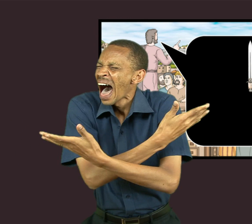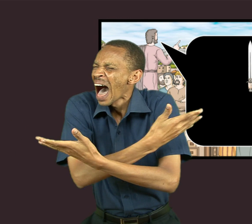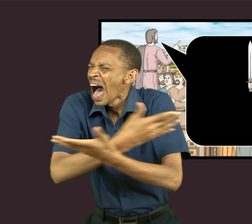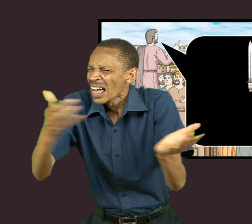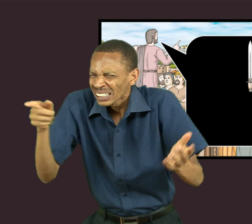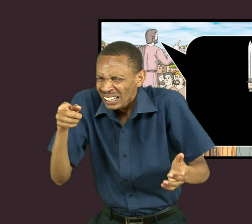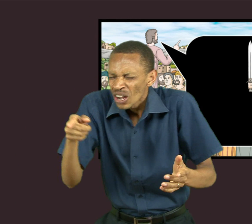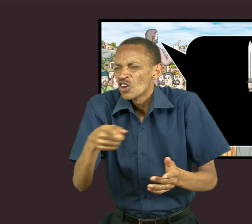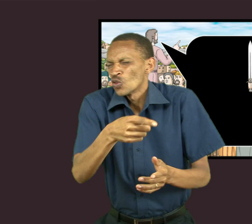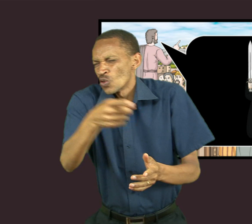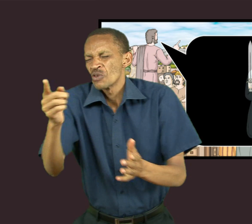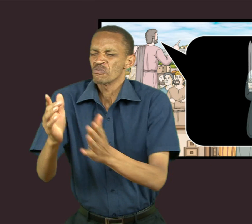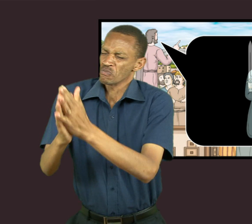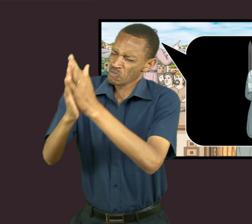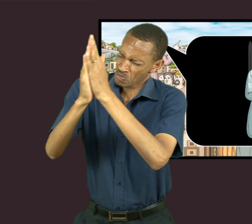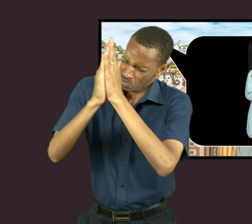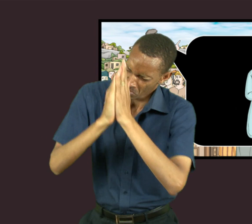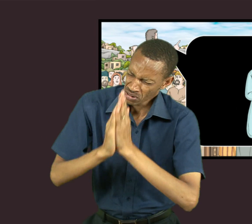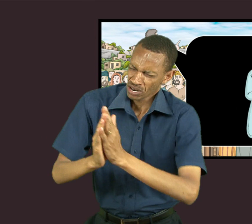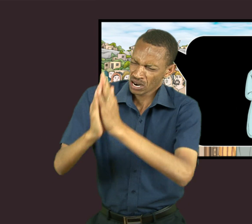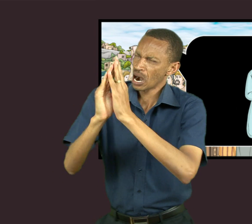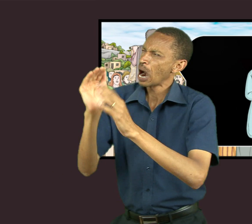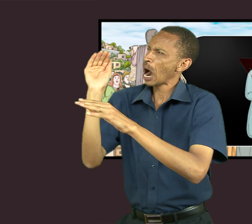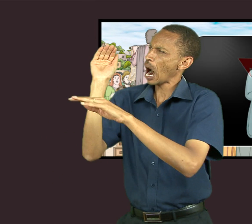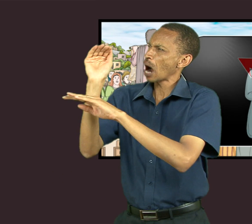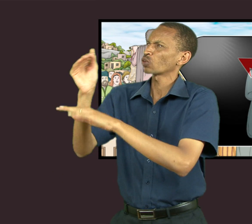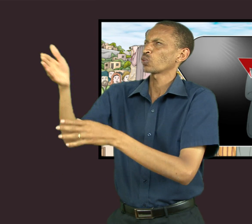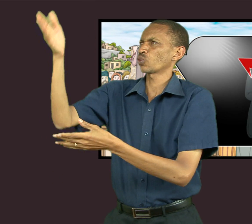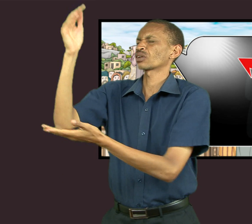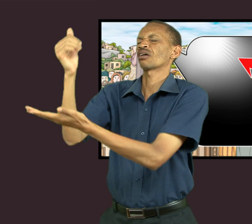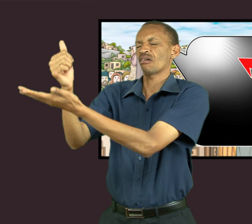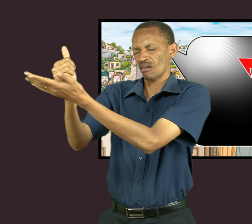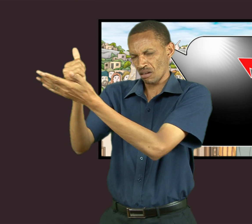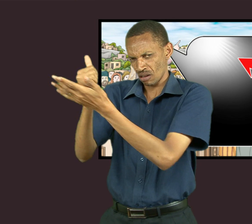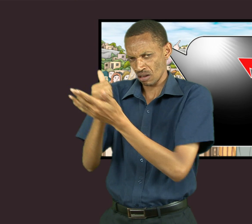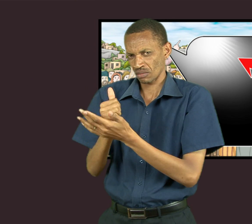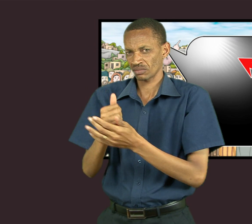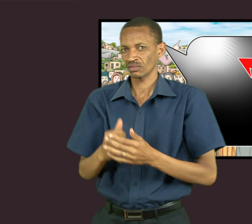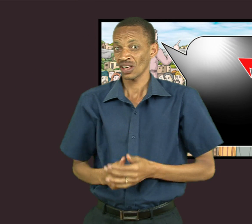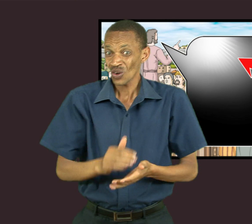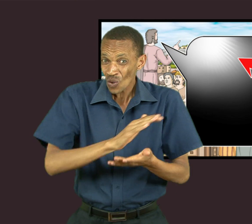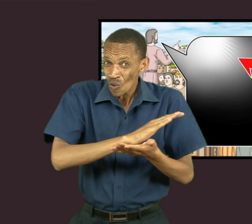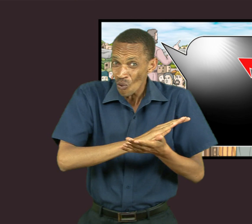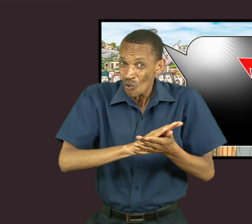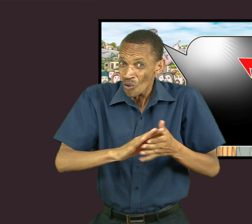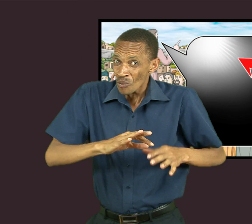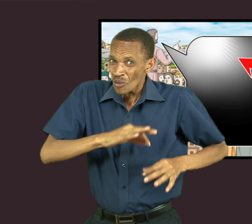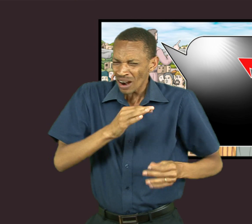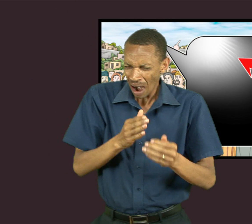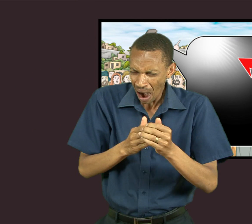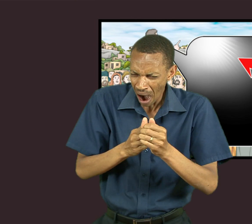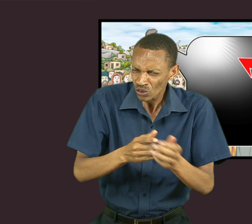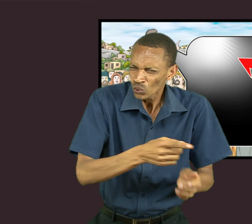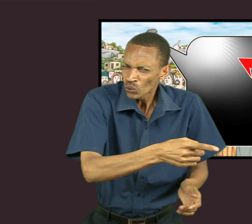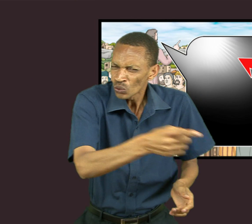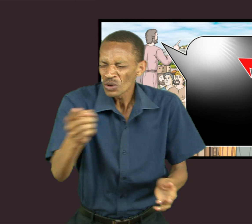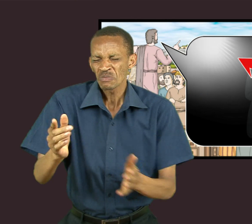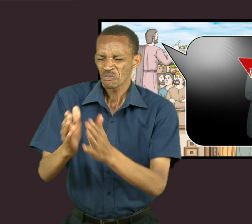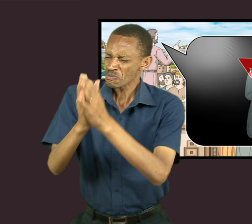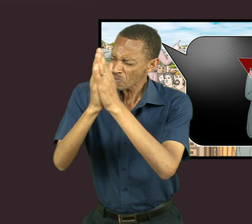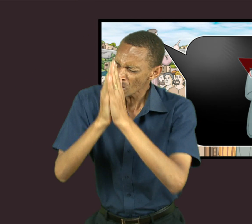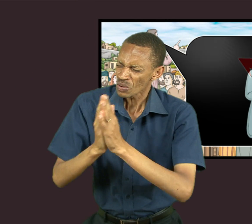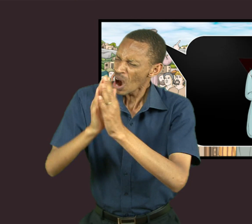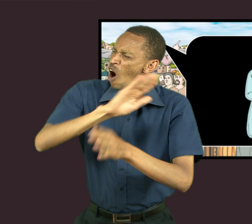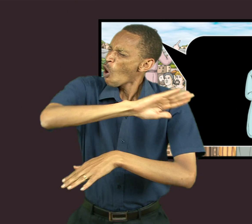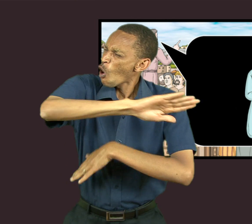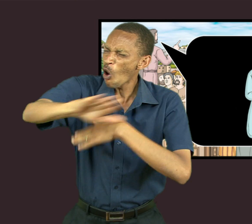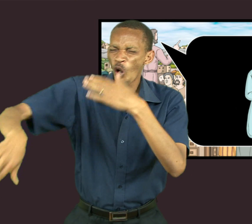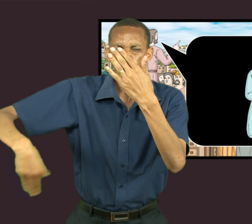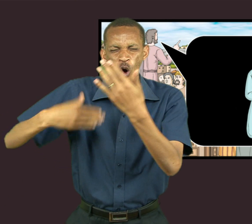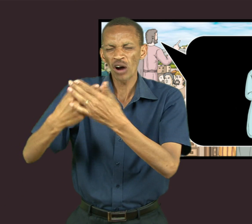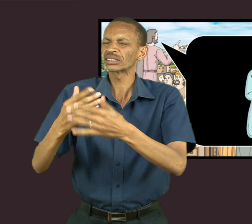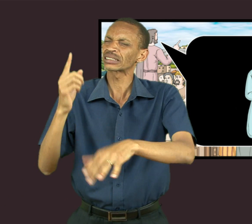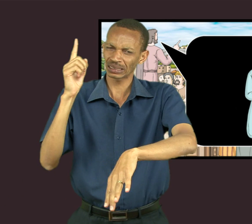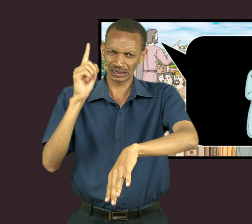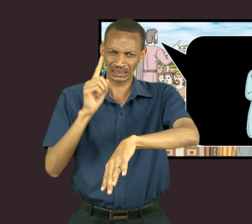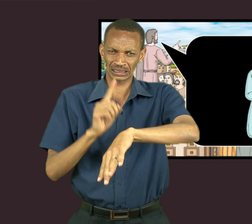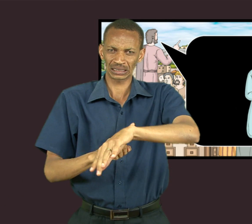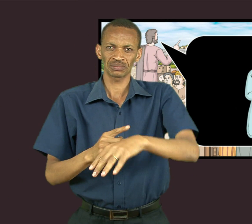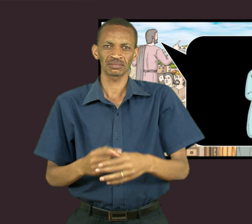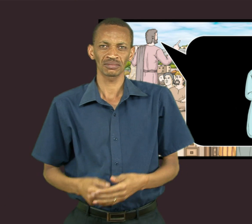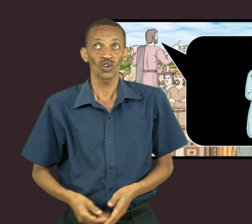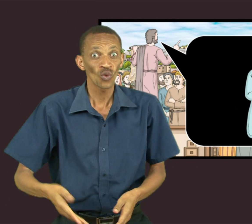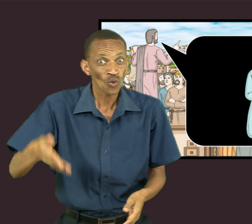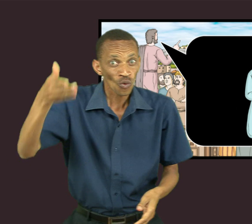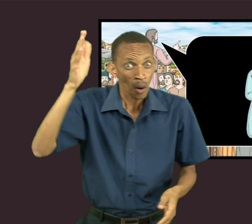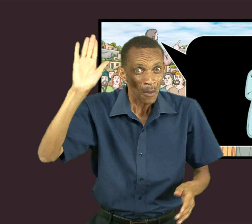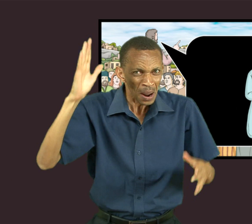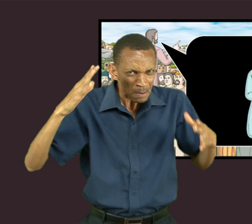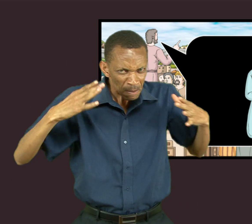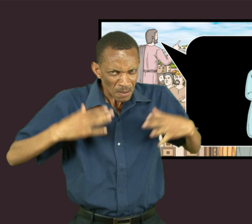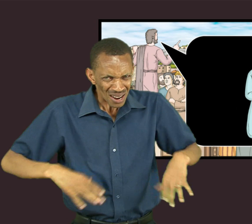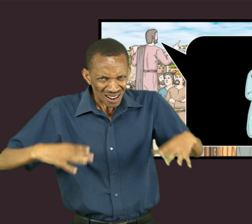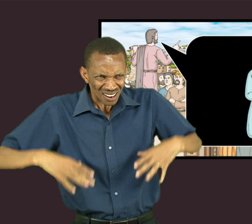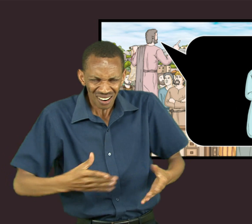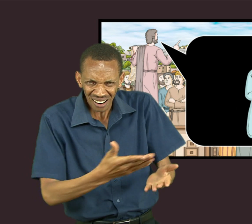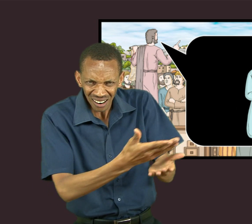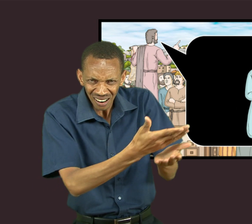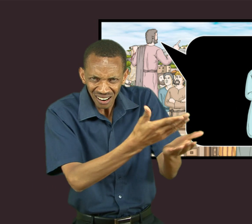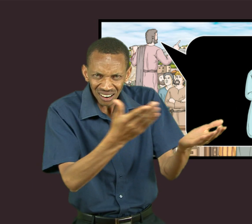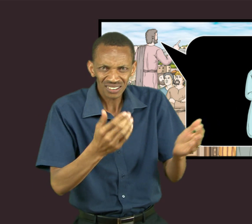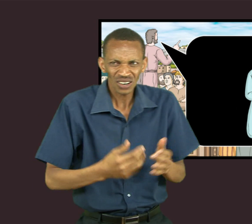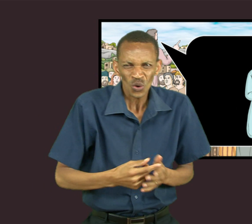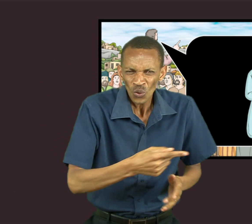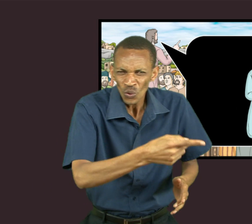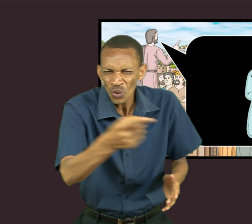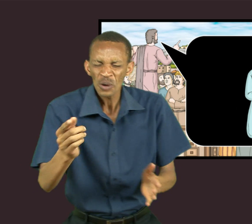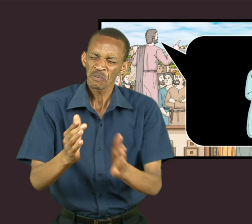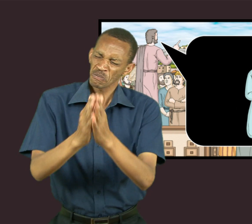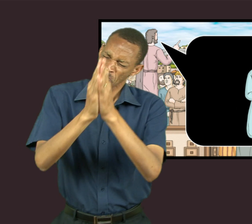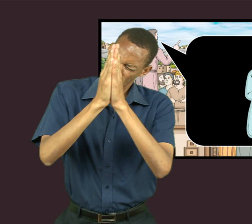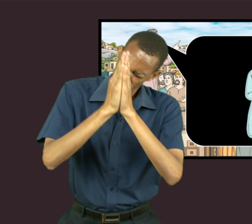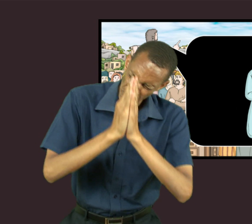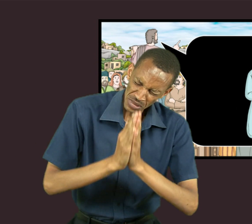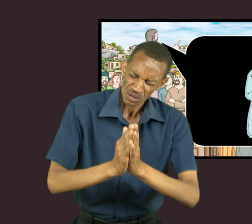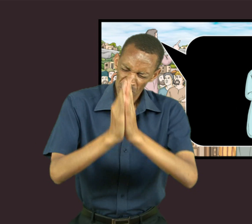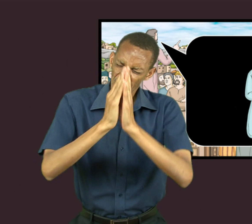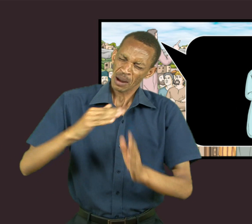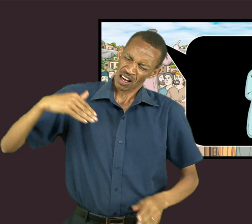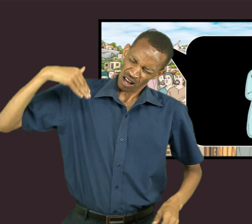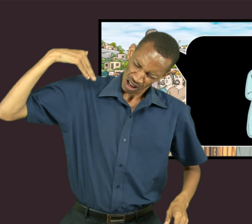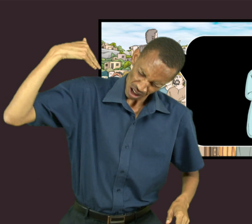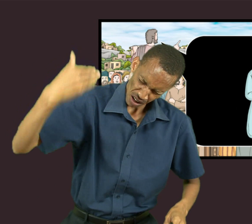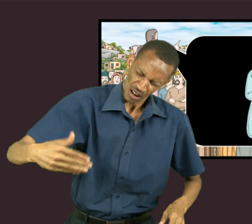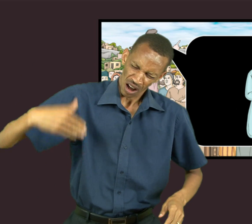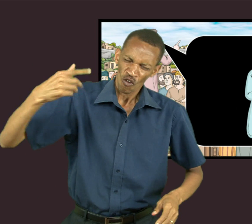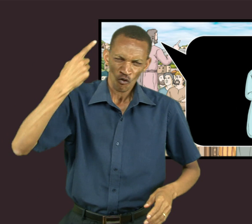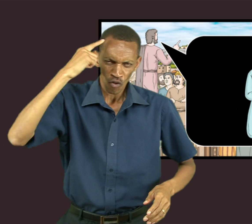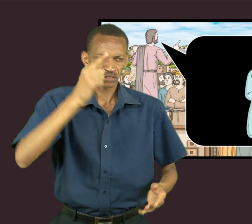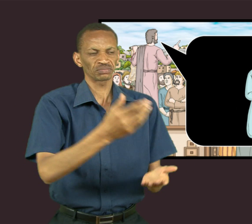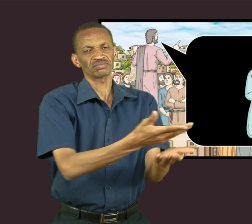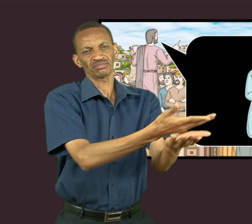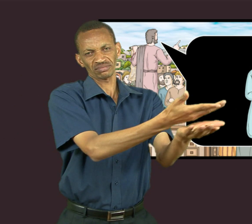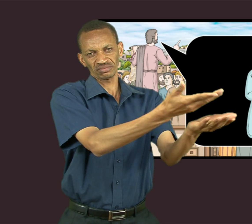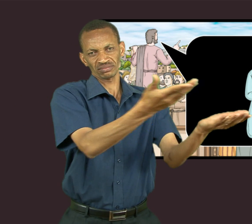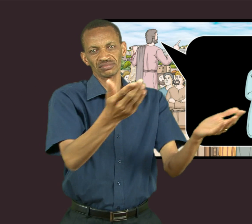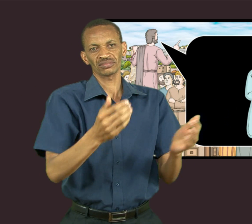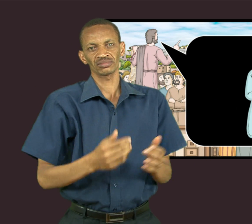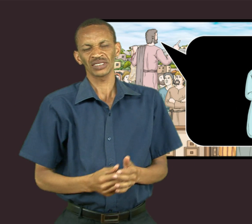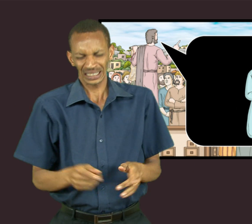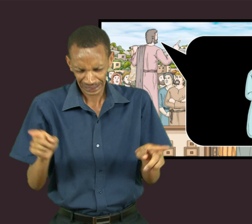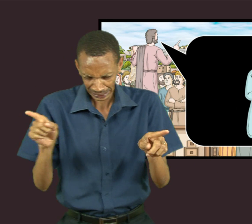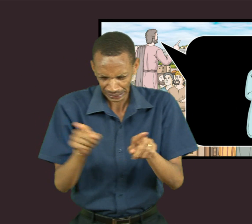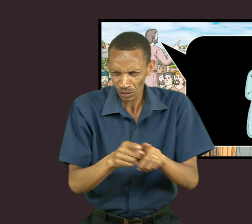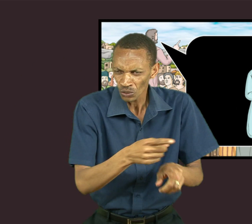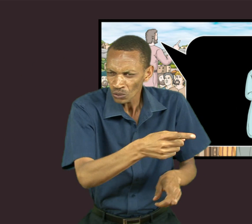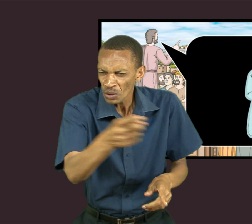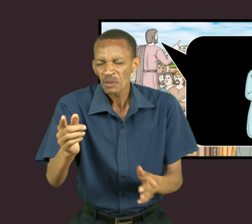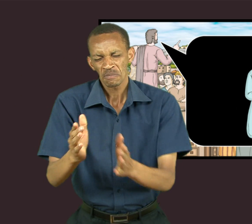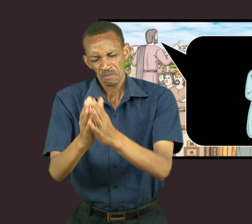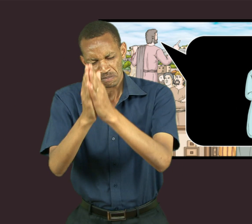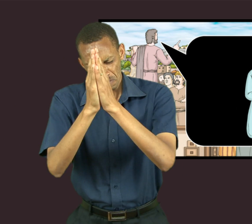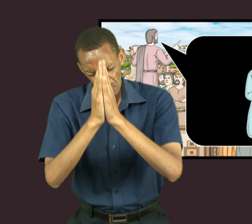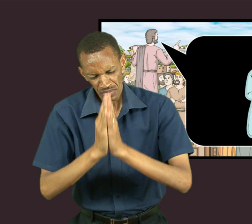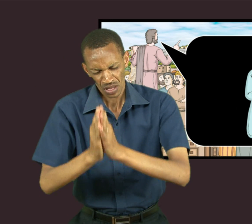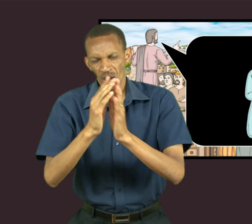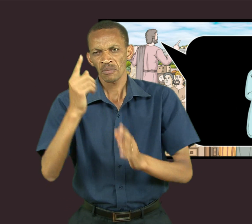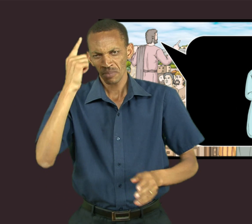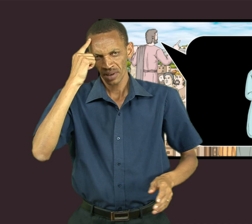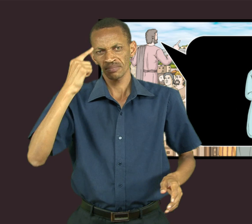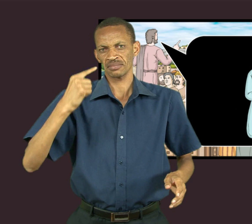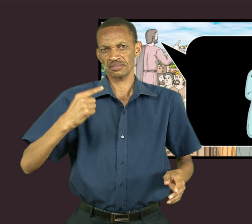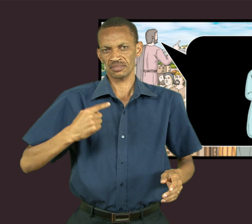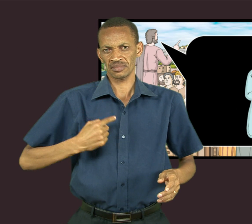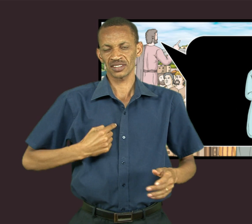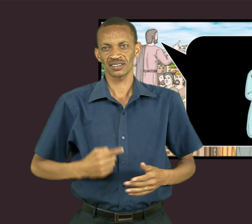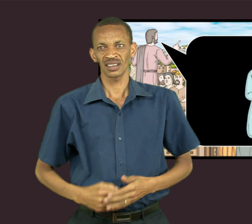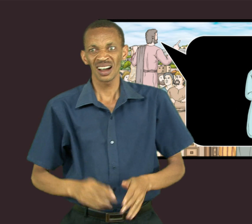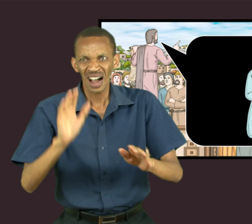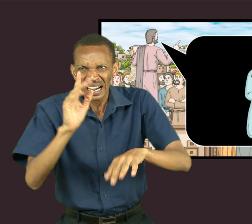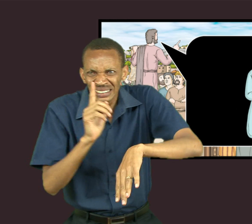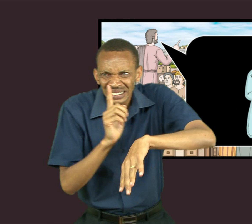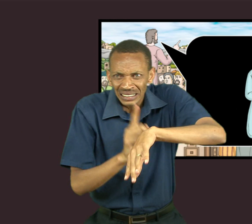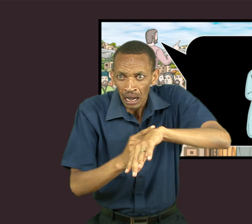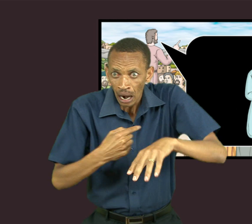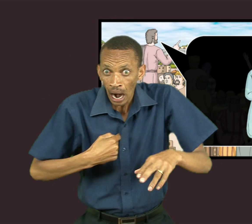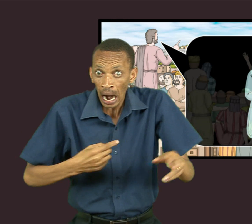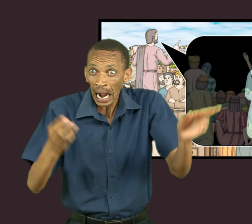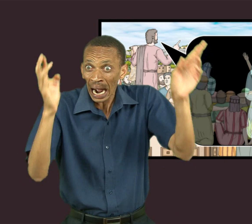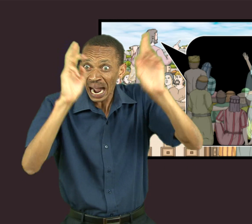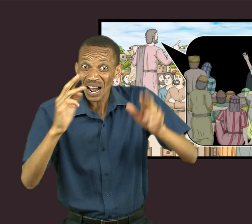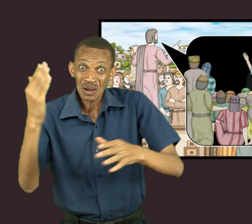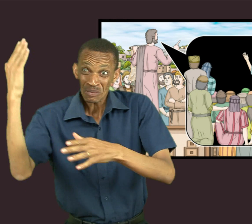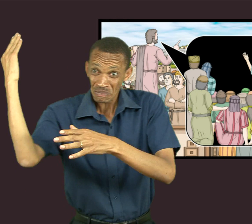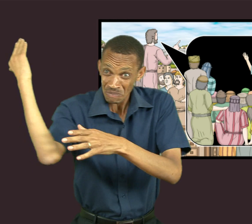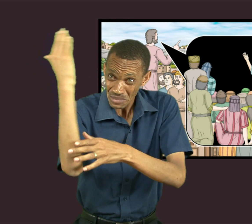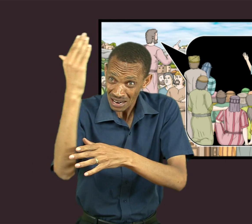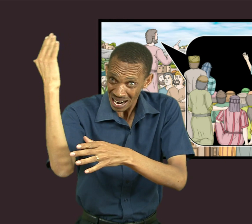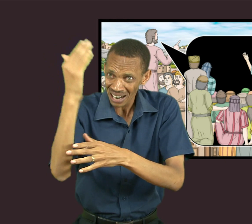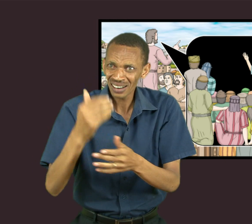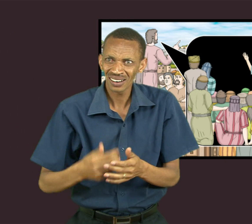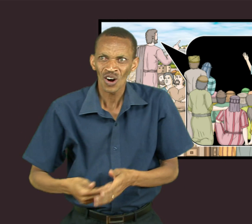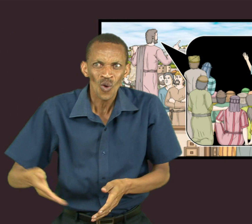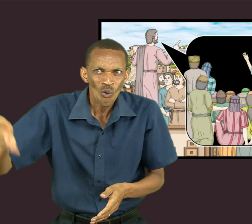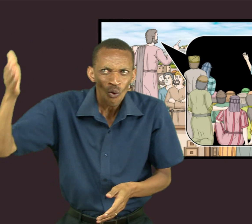Pray in the Spirit at all times, with every kind of prayer and petition.